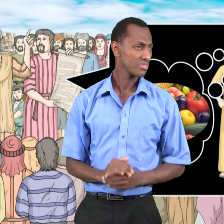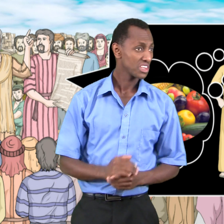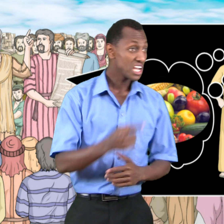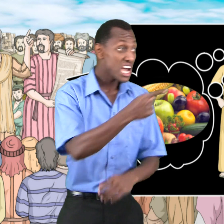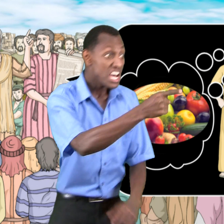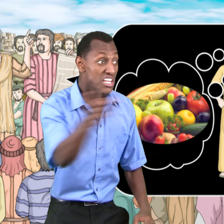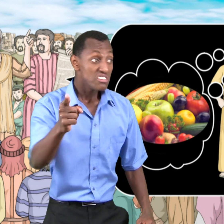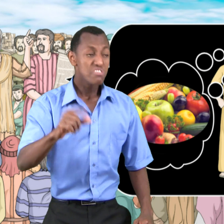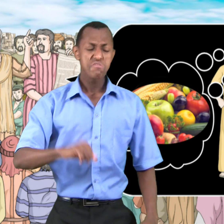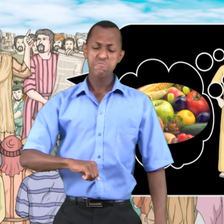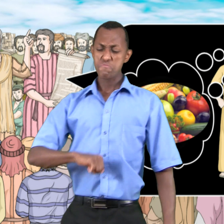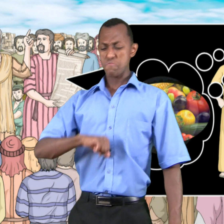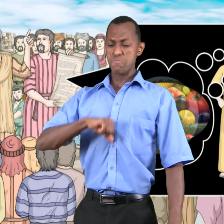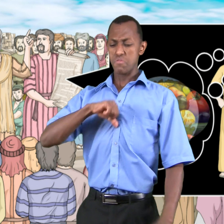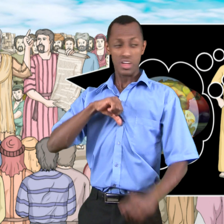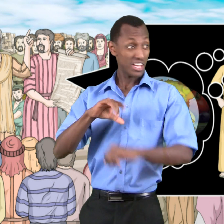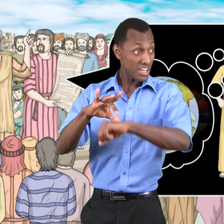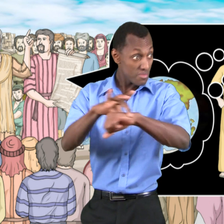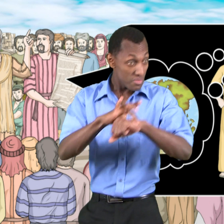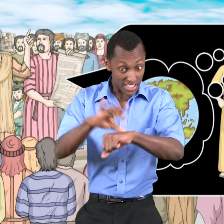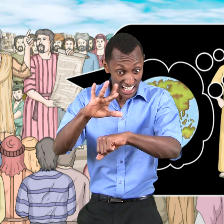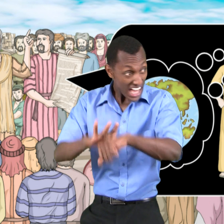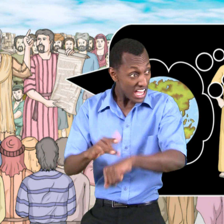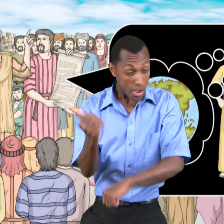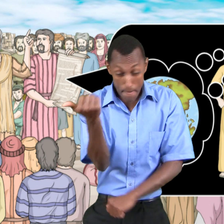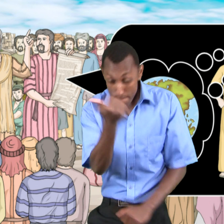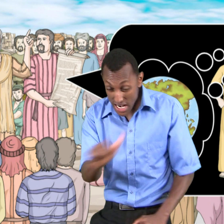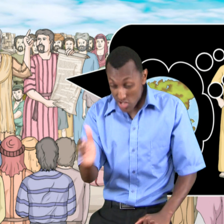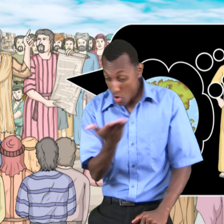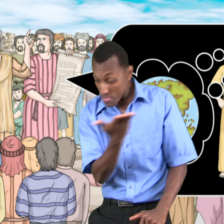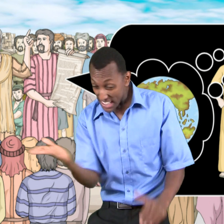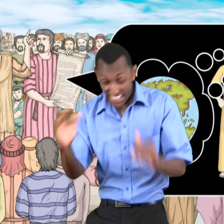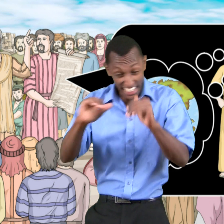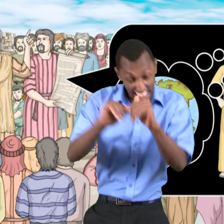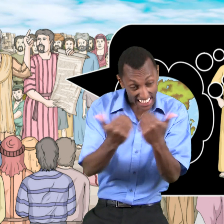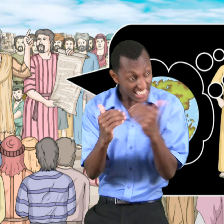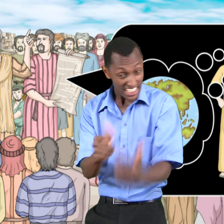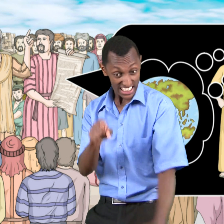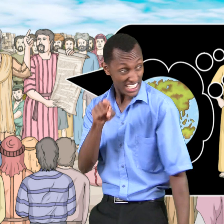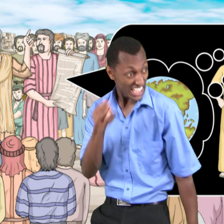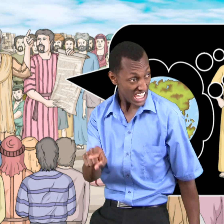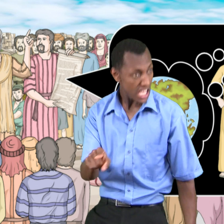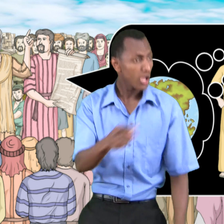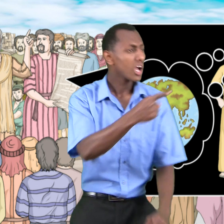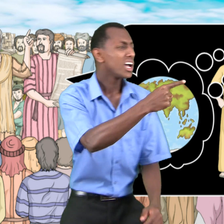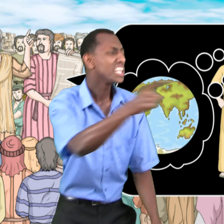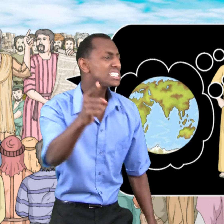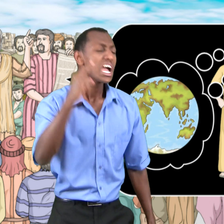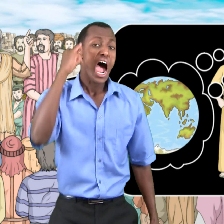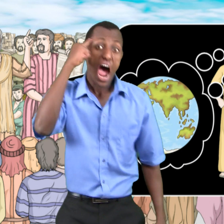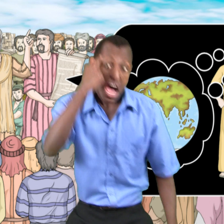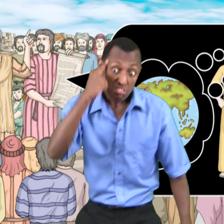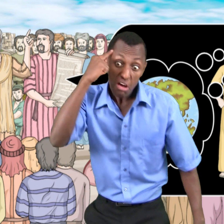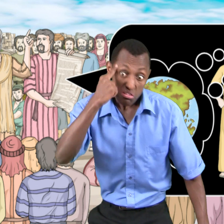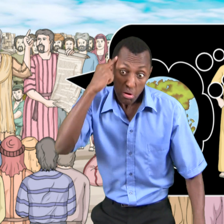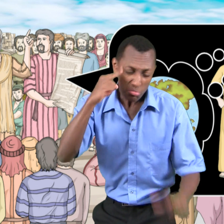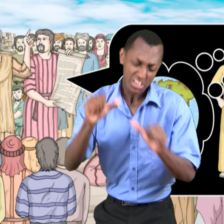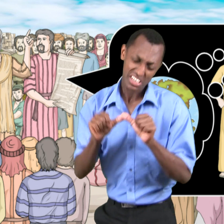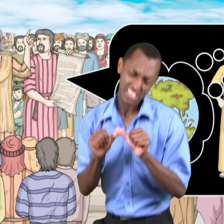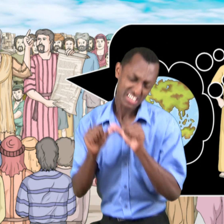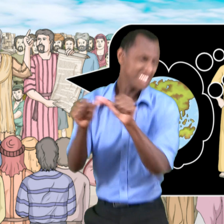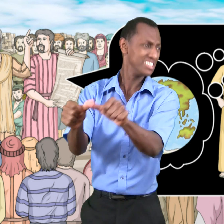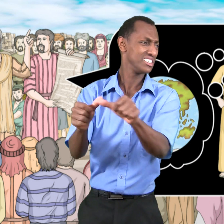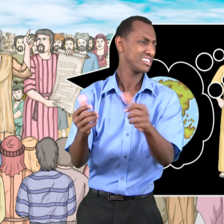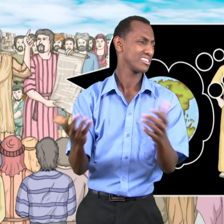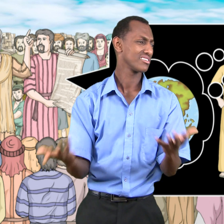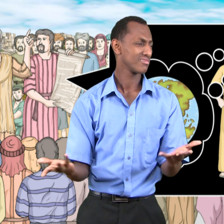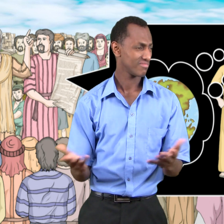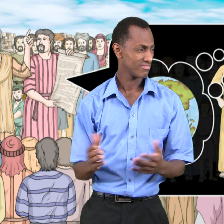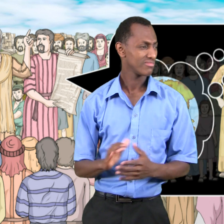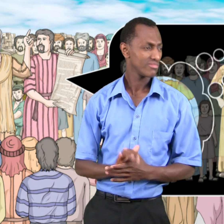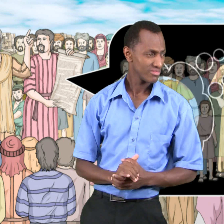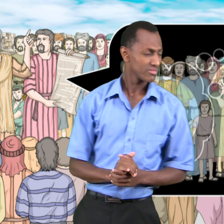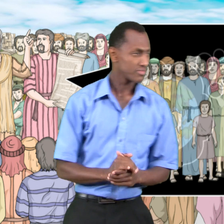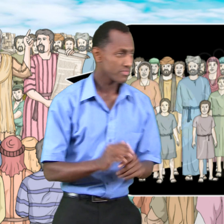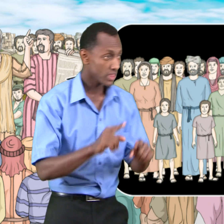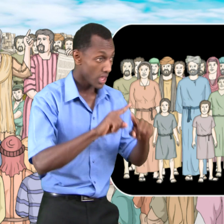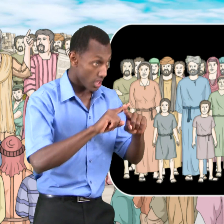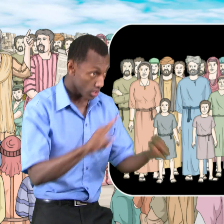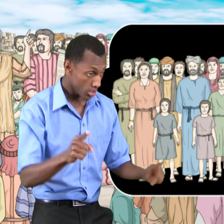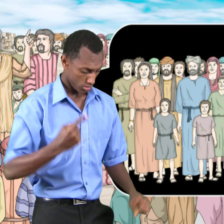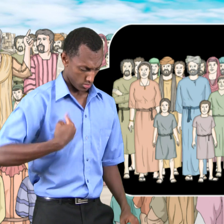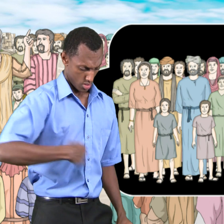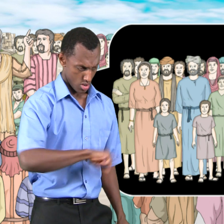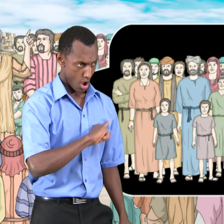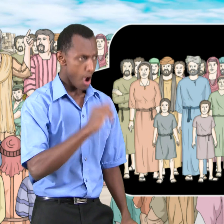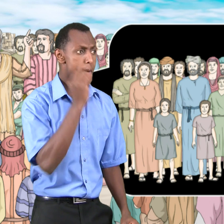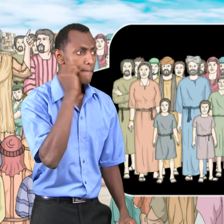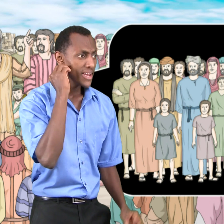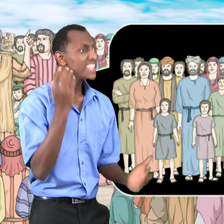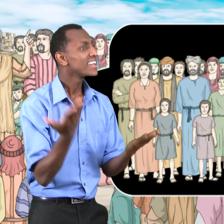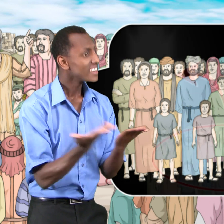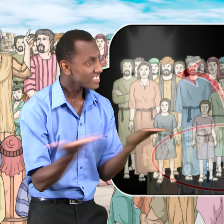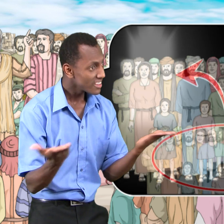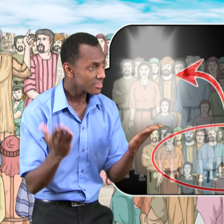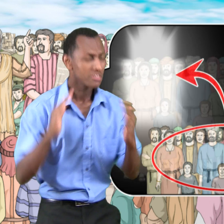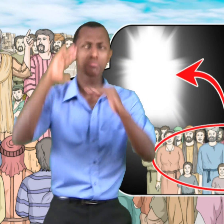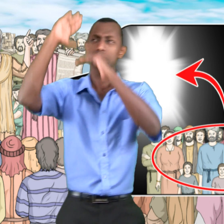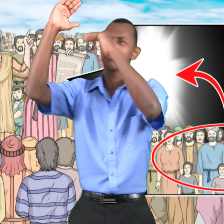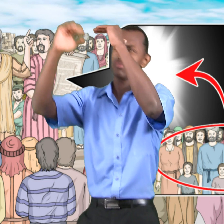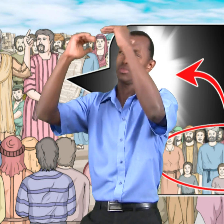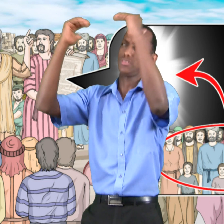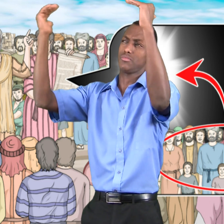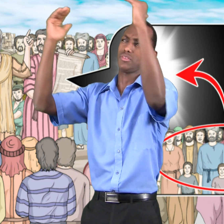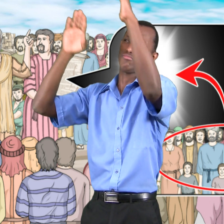Their minds are set on earthly things.